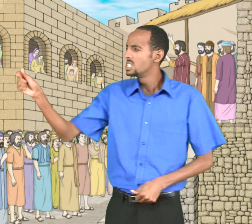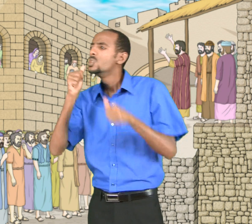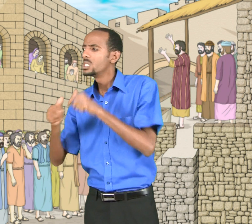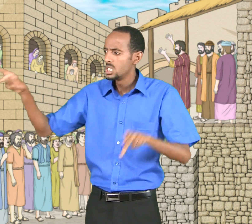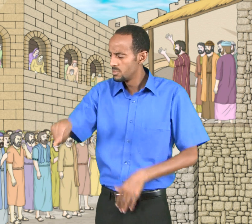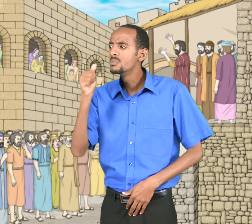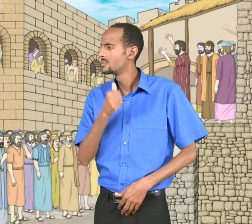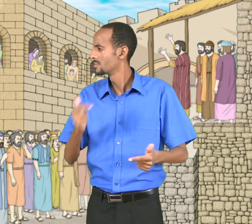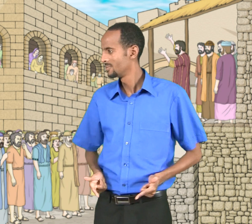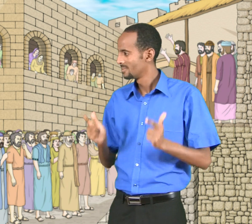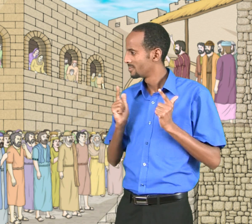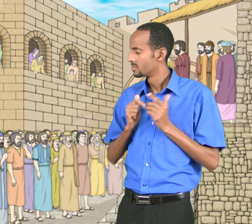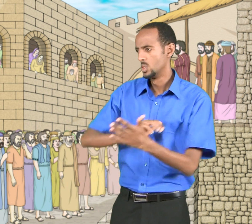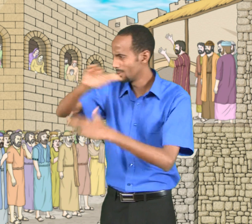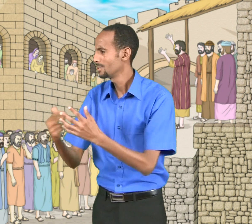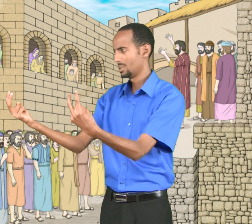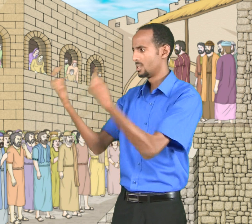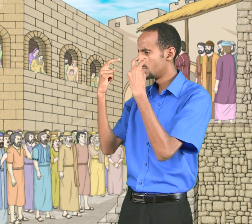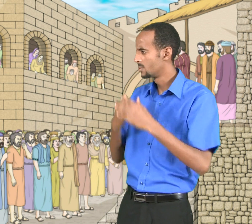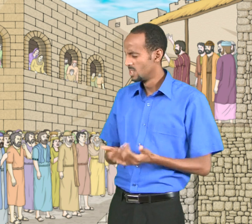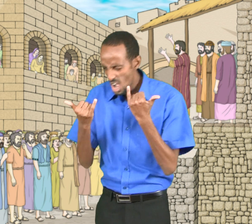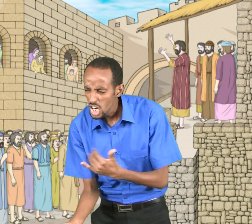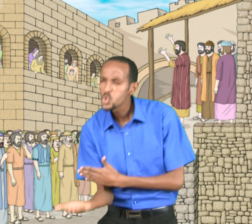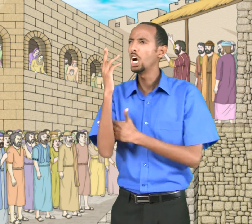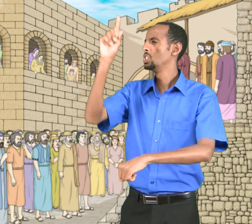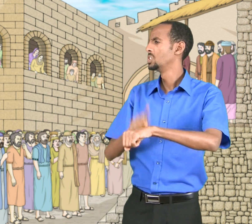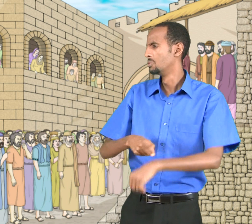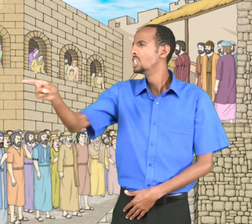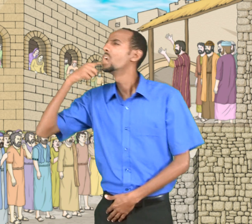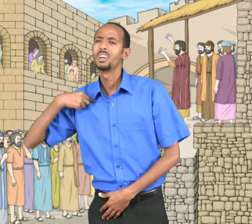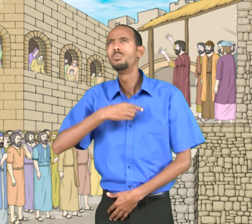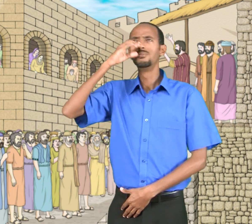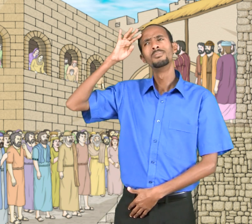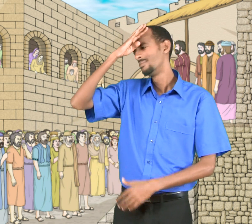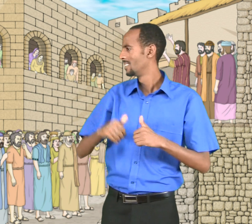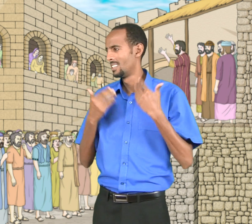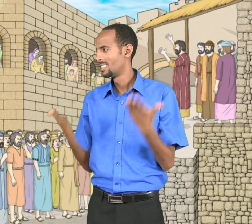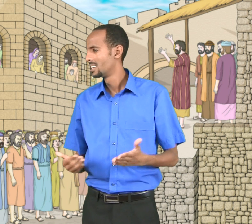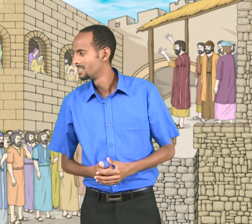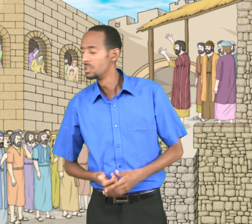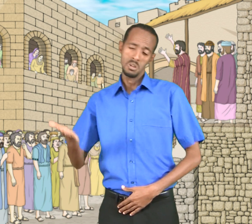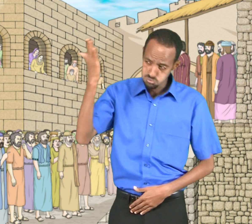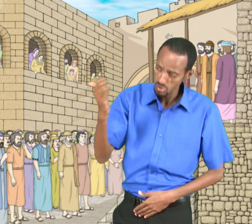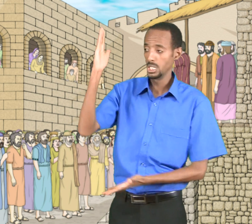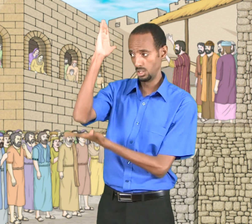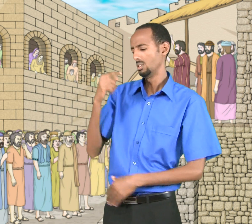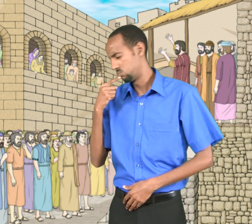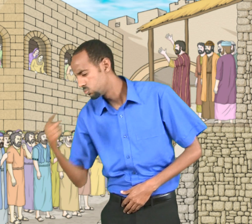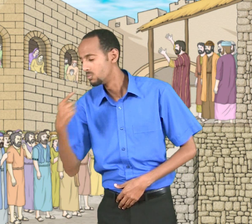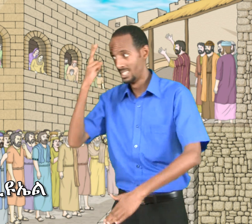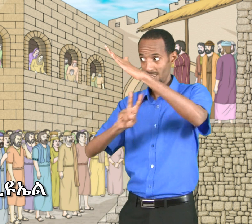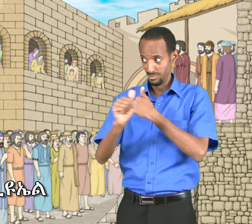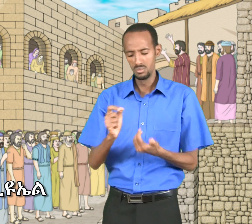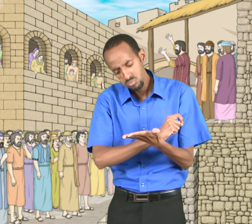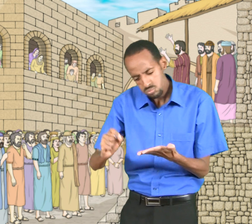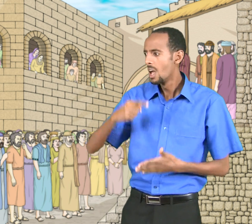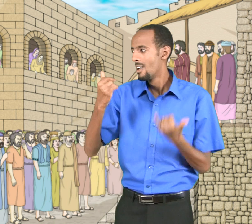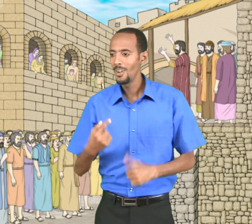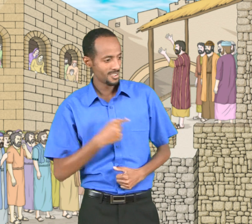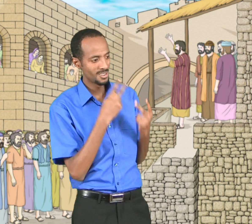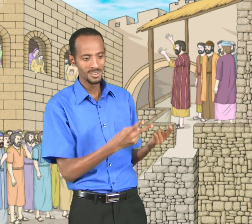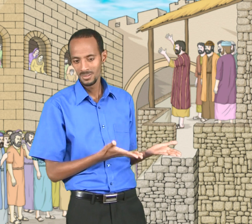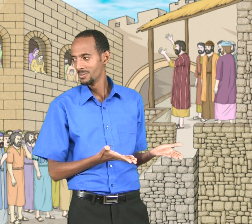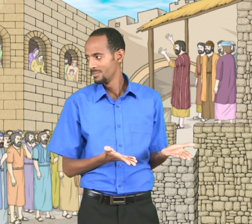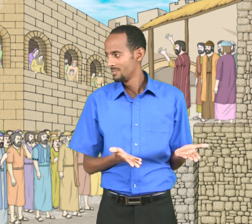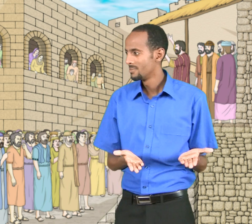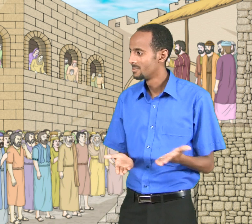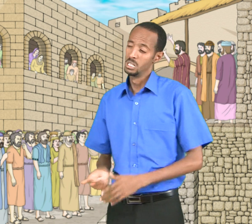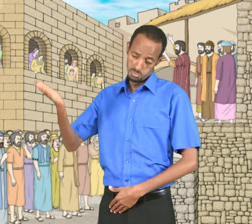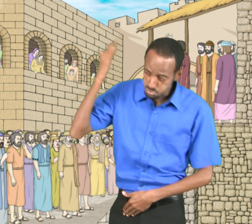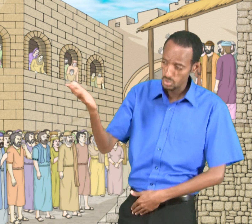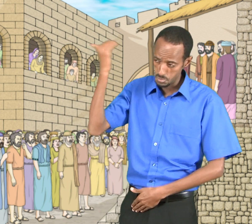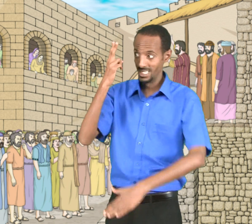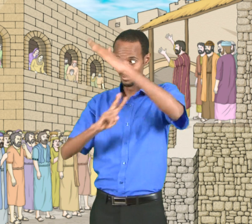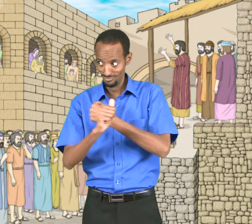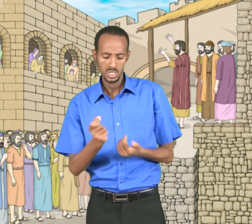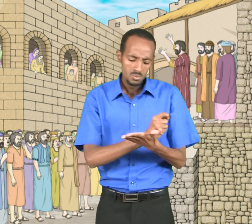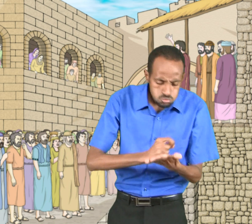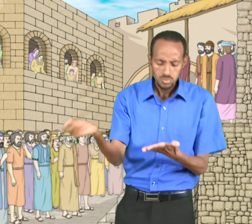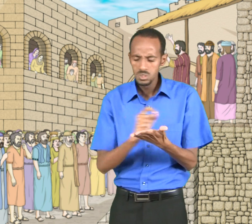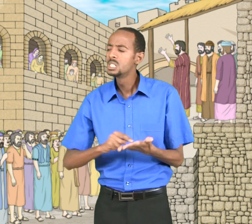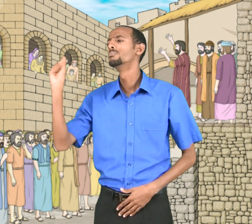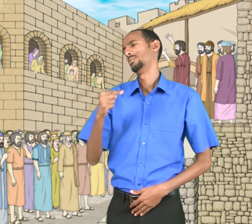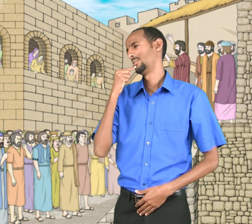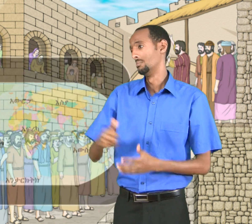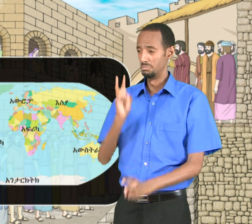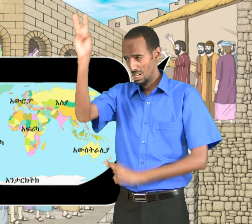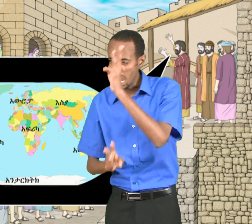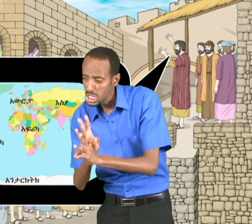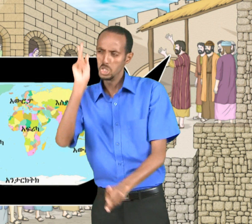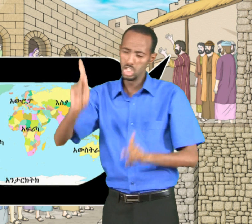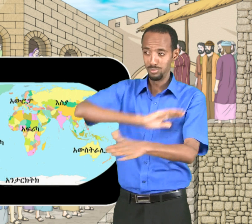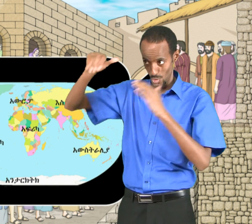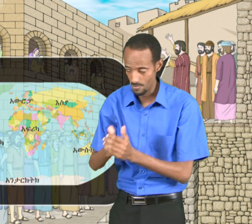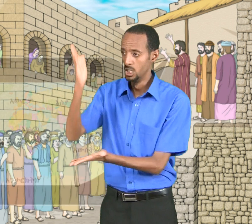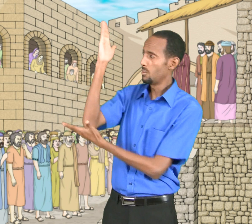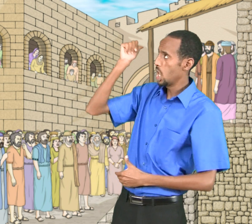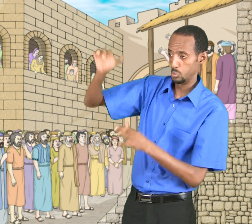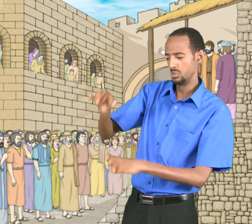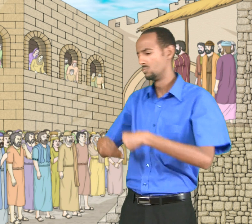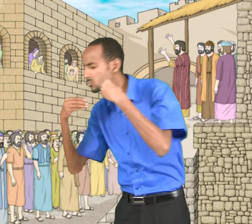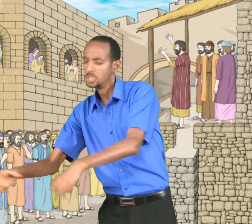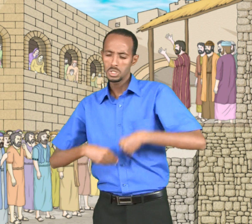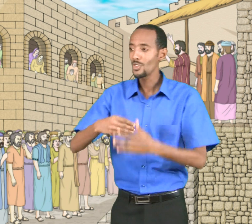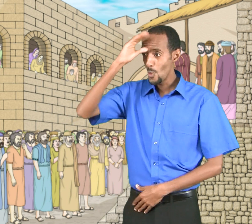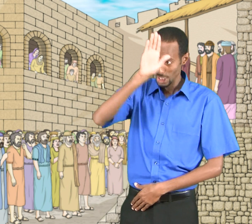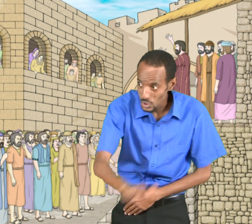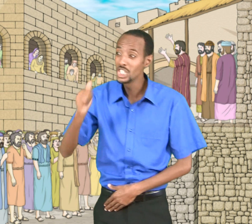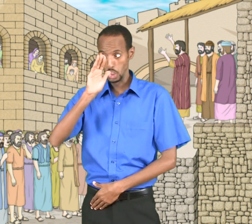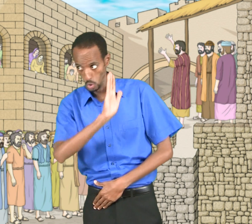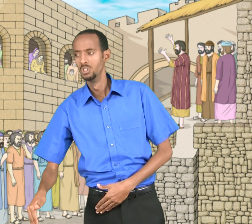Astounded and perplexed, they asked one another, “What does this mean?” But others mocked them and said, “They are drunk on new wine!” Then Peter stood up with the Eleven, lifted up his voice, and addressed the crowd: “Men of Judea and all who dwell in Jerusalem, let this be known to you, and listen carefully to my words.